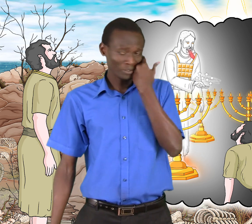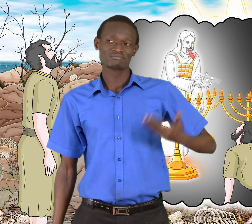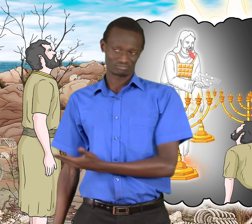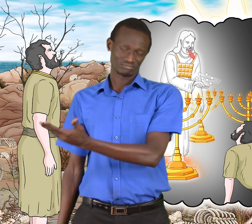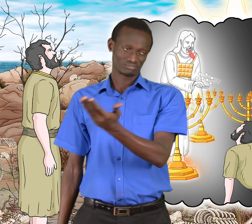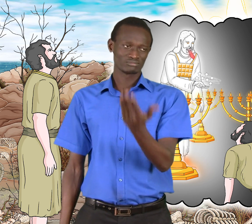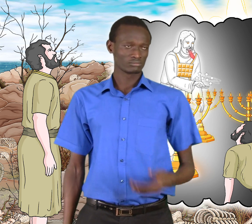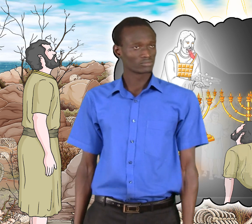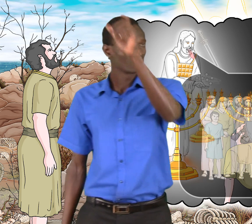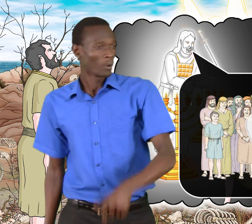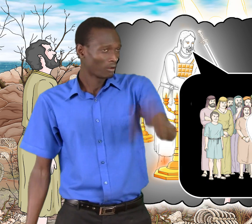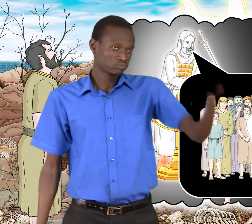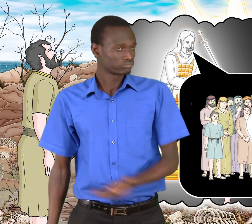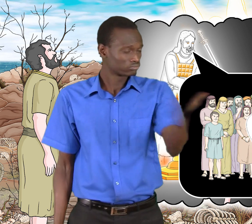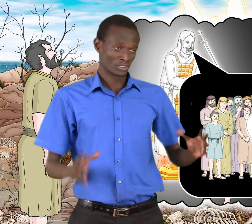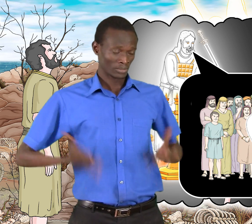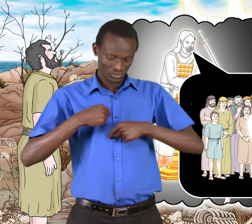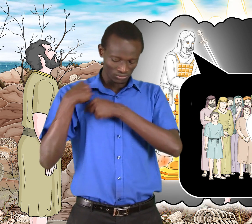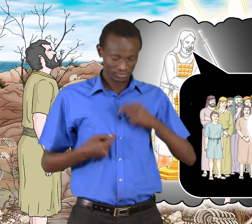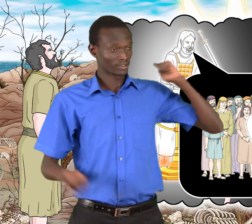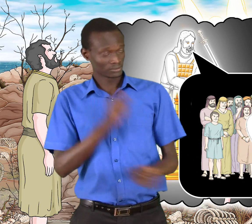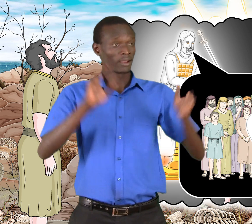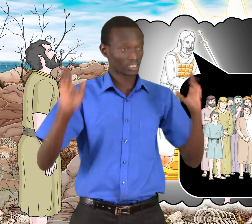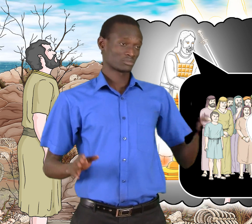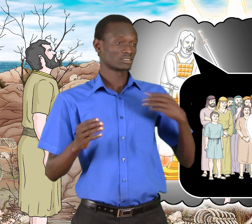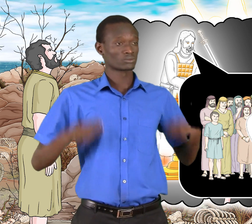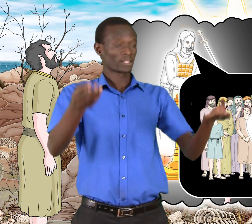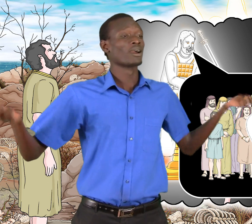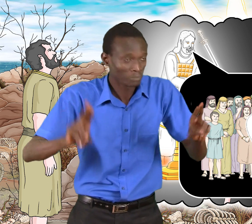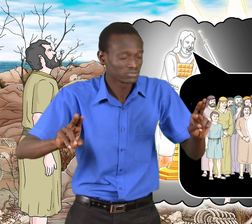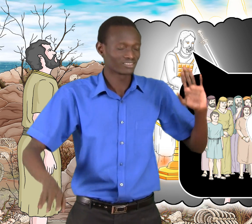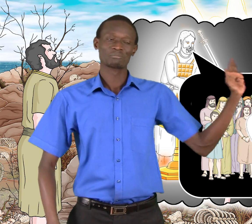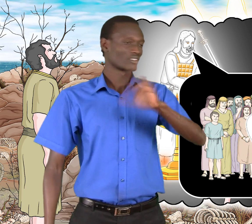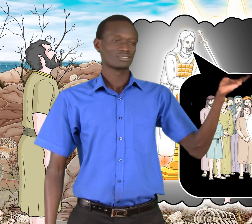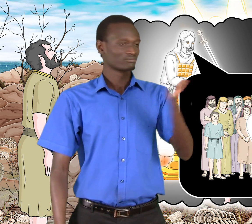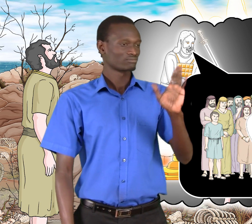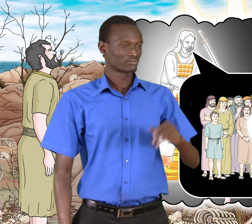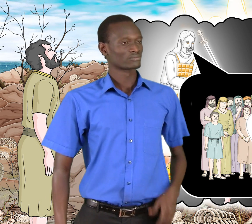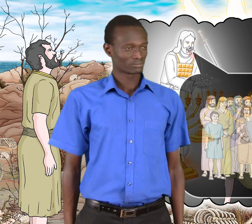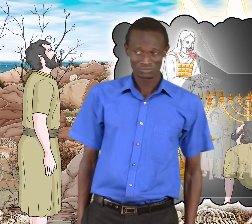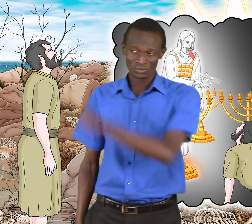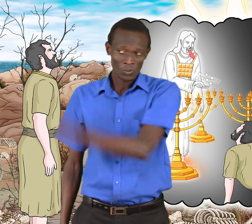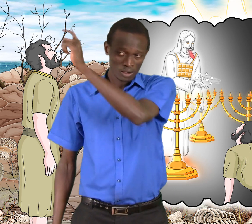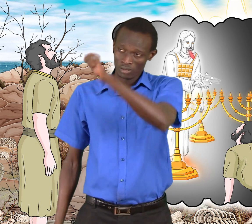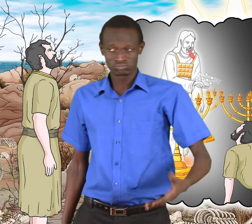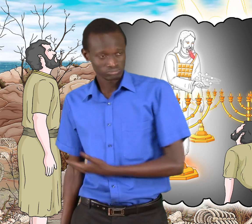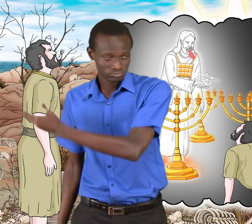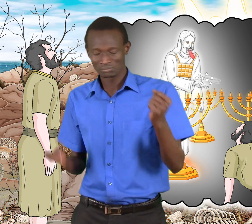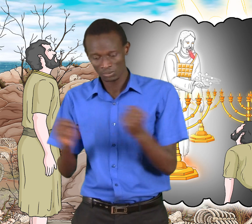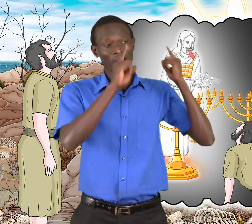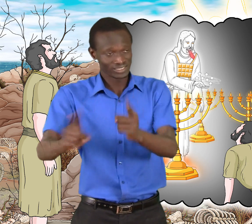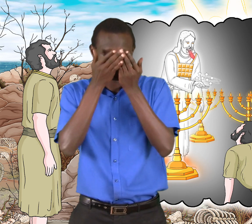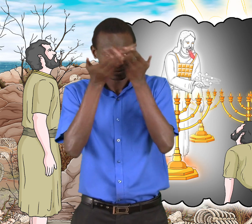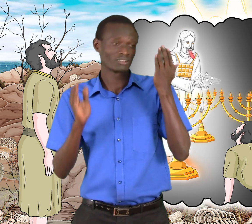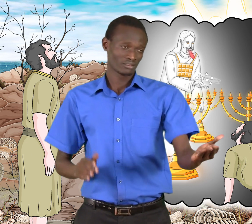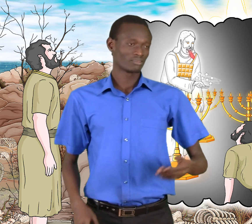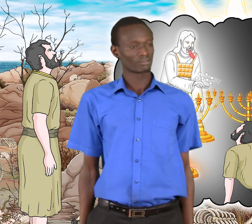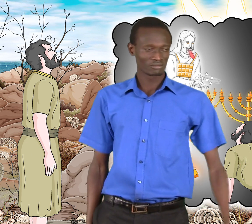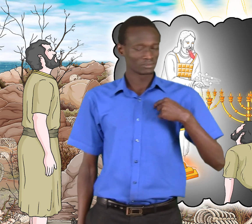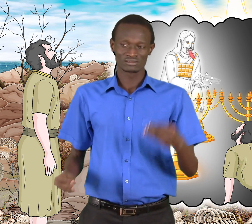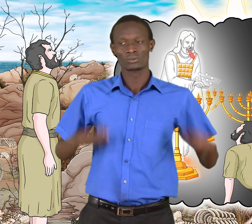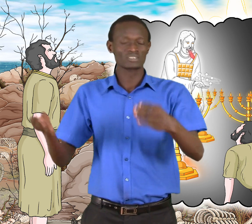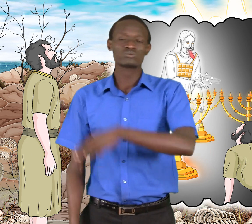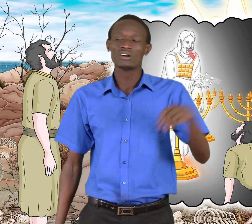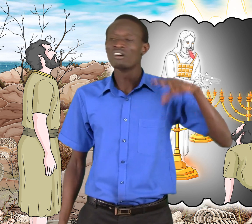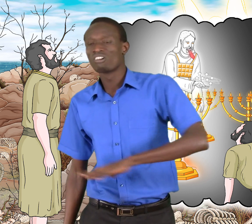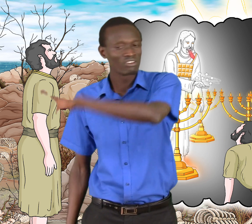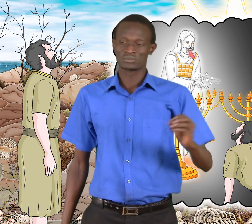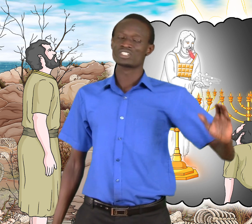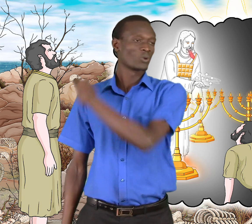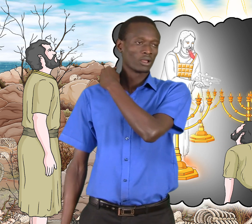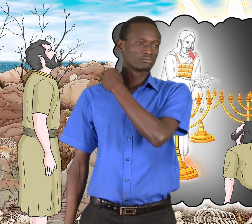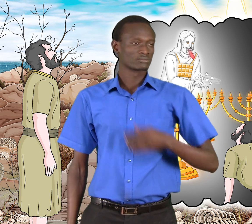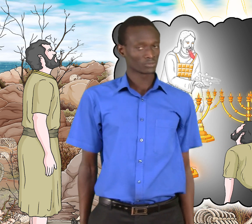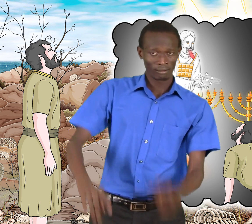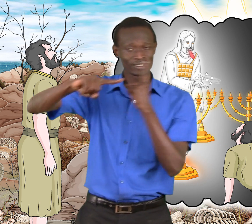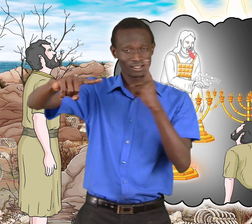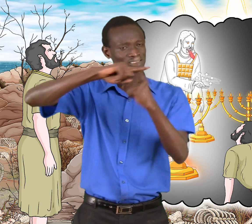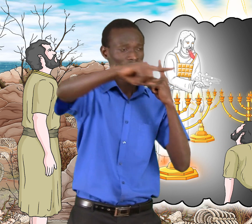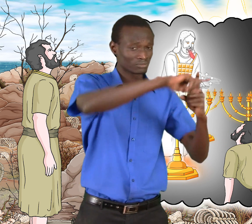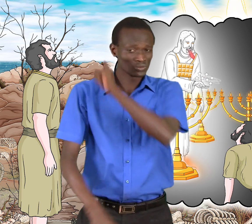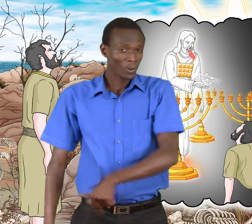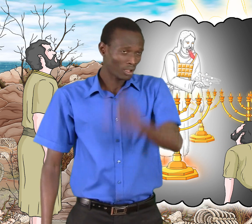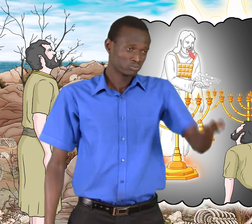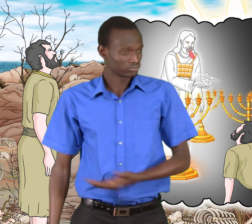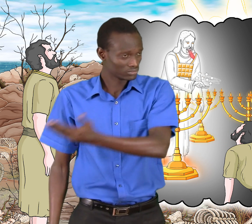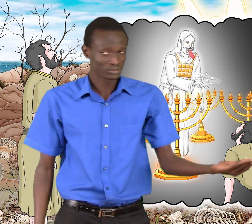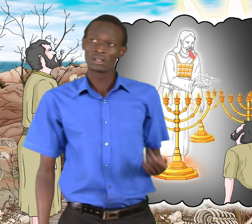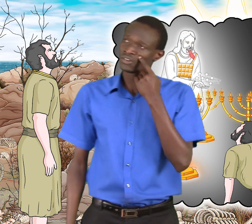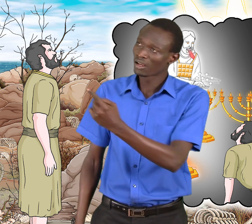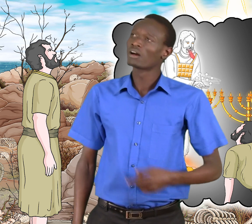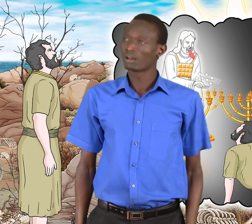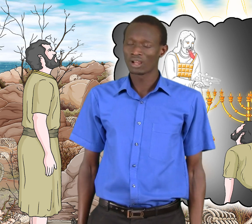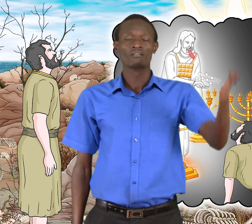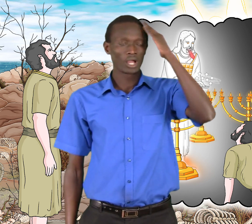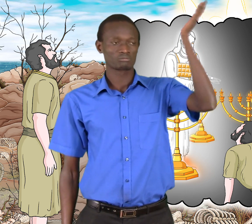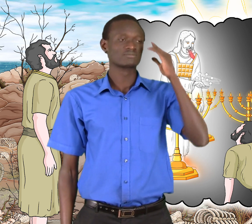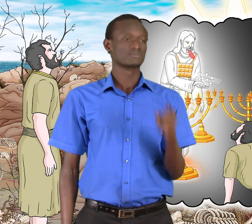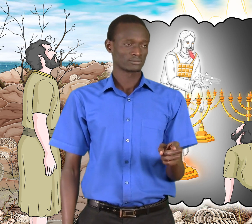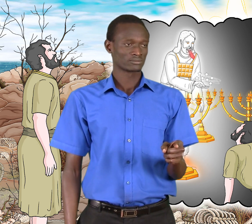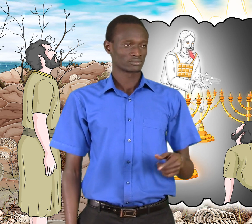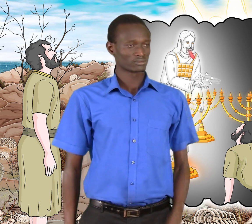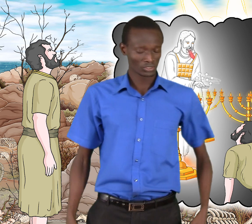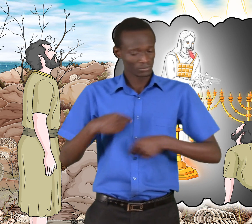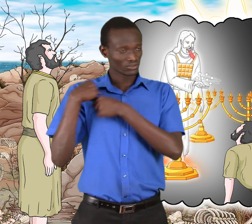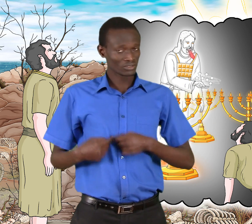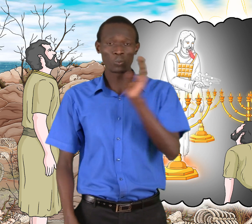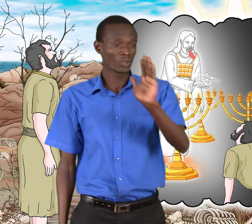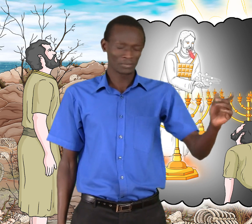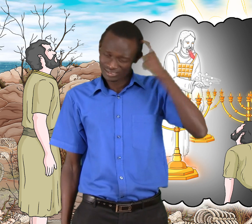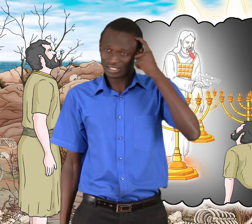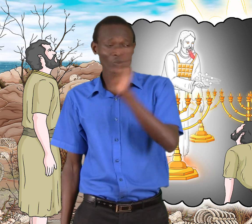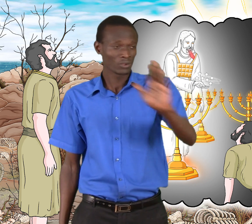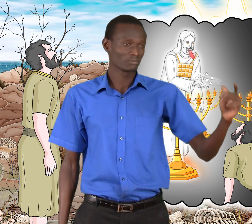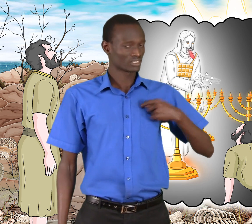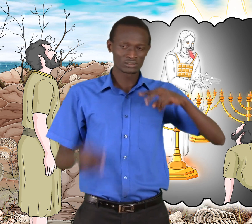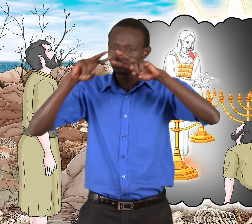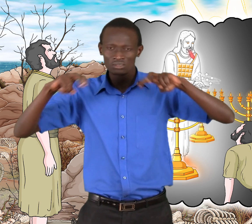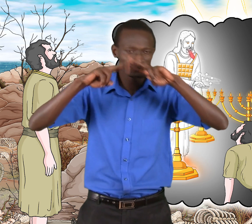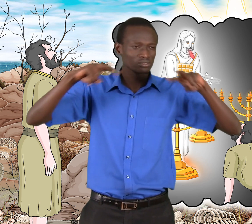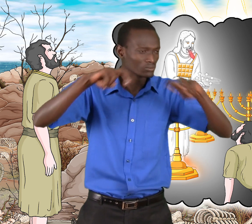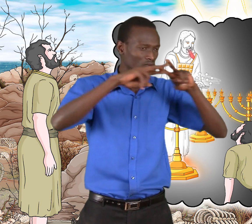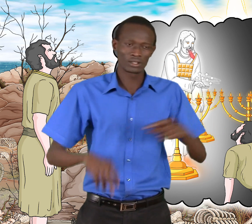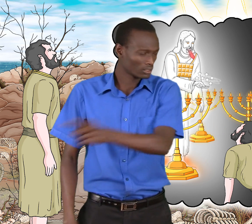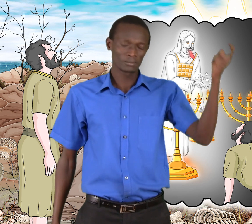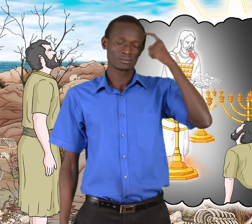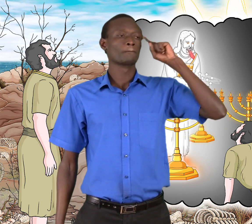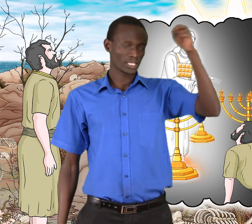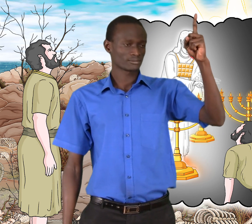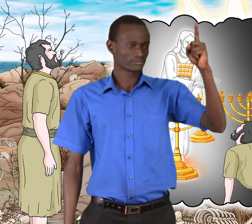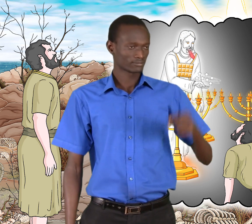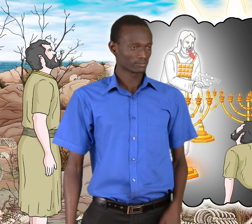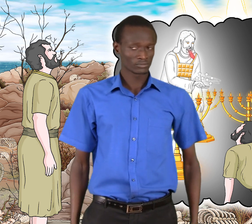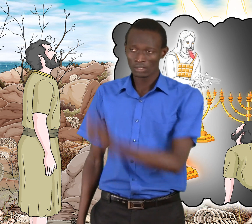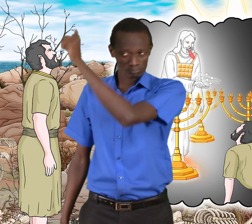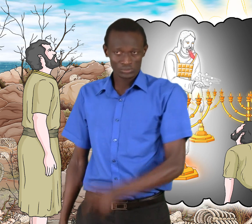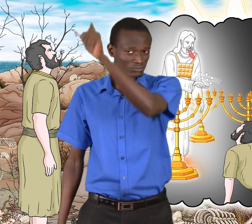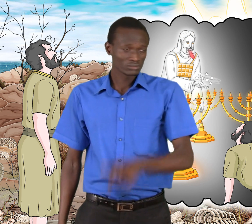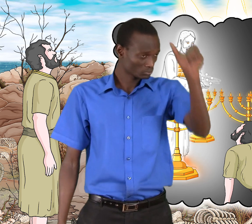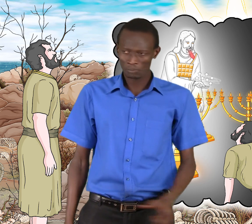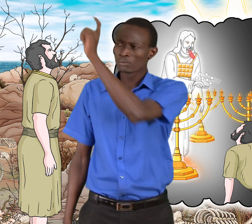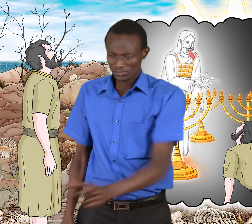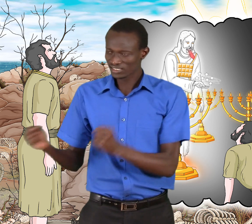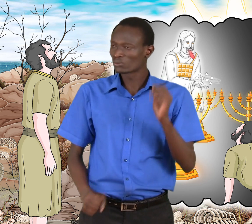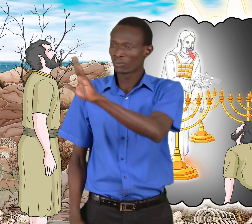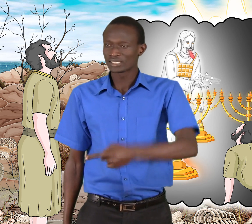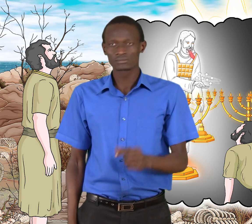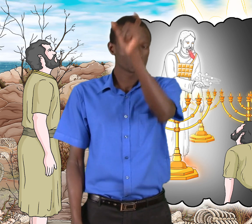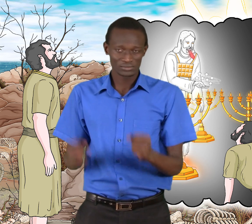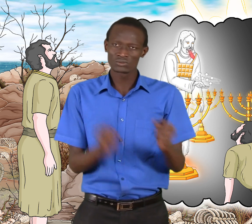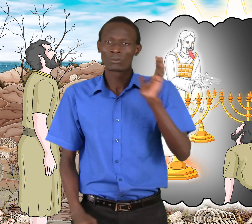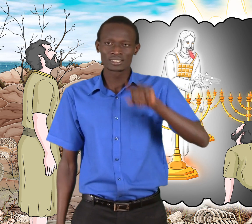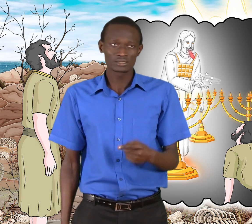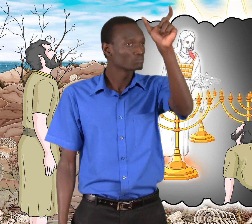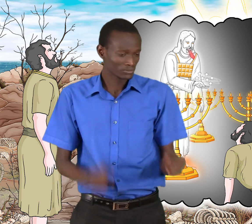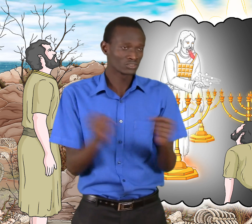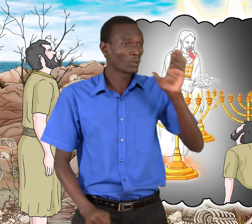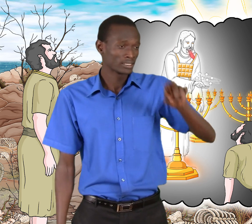Then I will strike her children dead, and all the churches will know that I am the One who searches minds and hearts, and I will repay each of you according to your deeds.